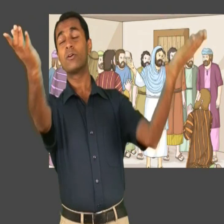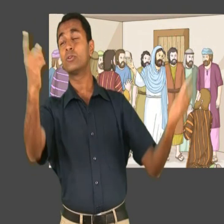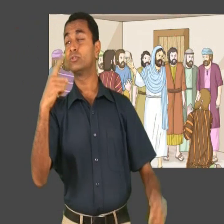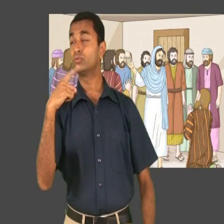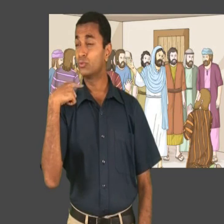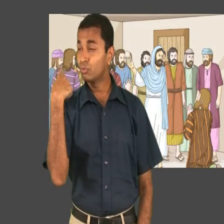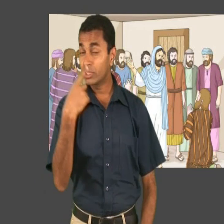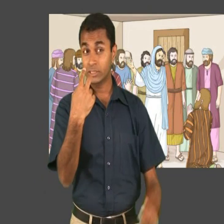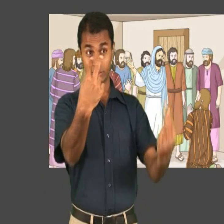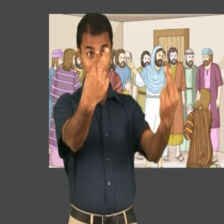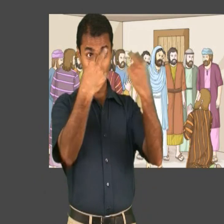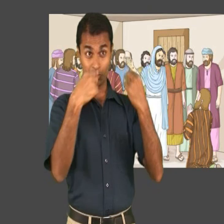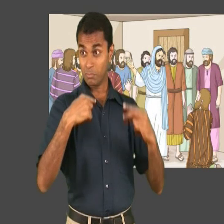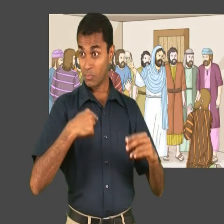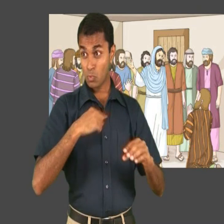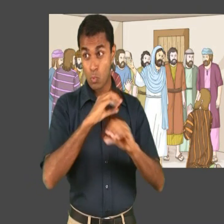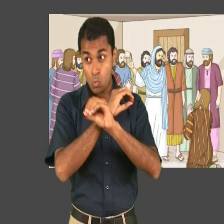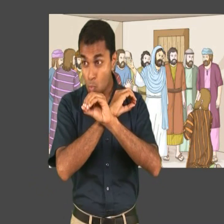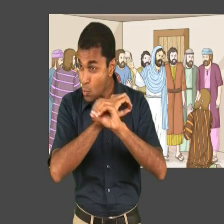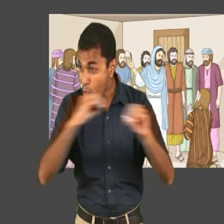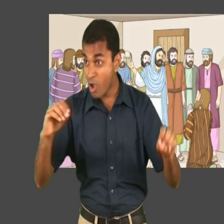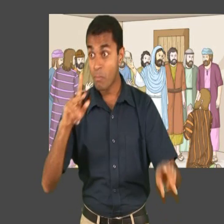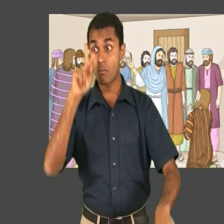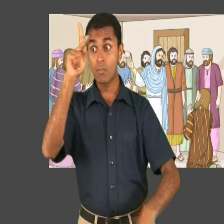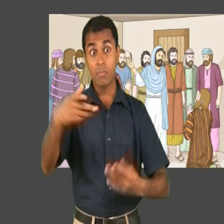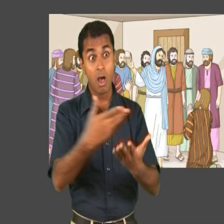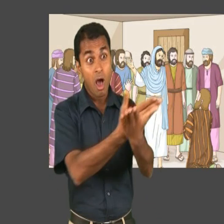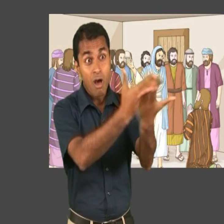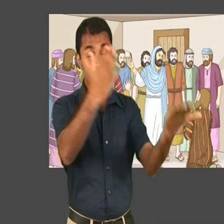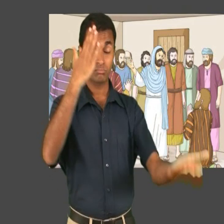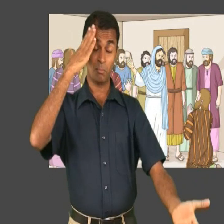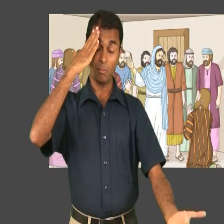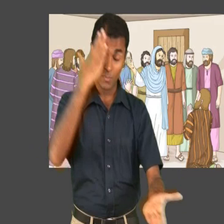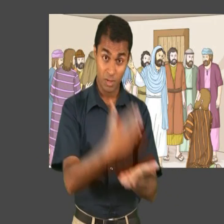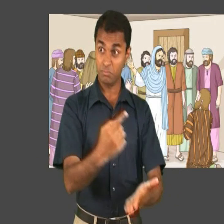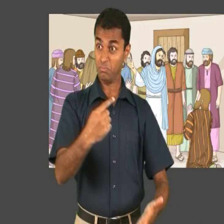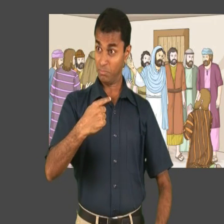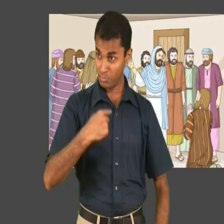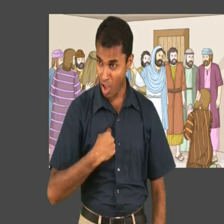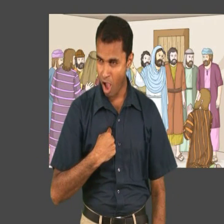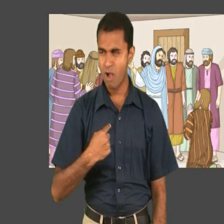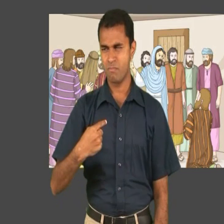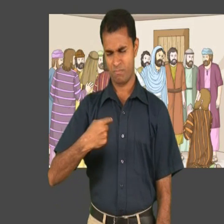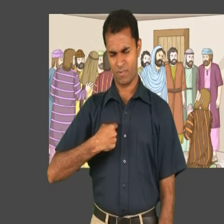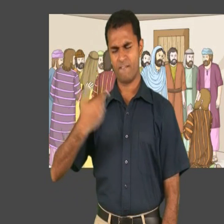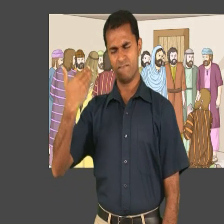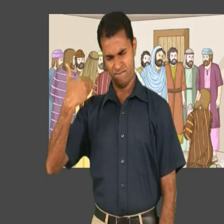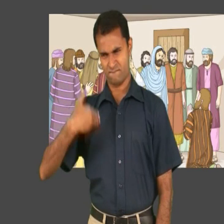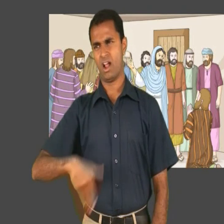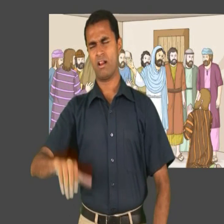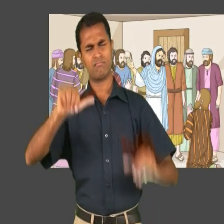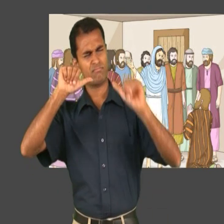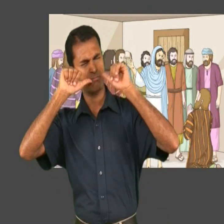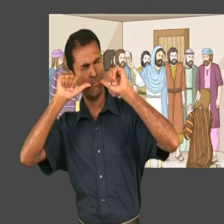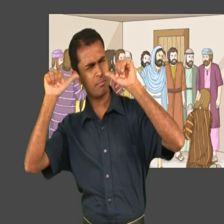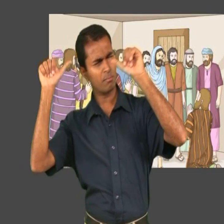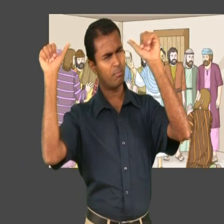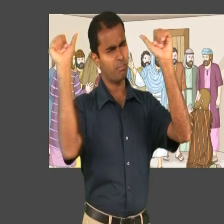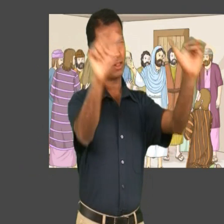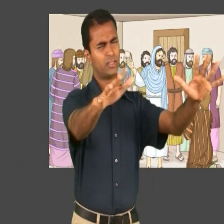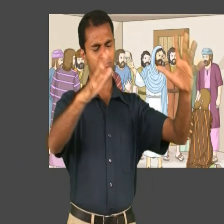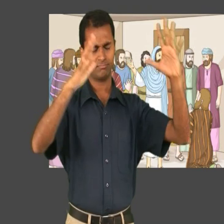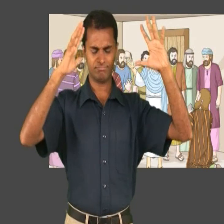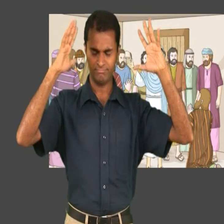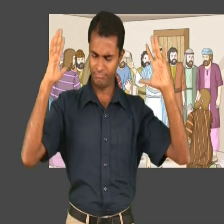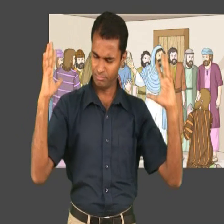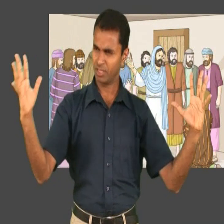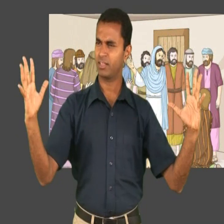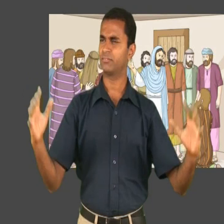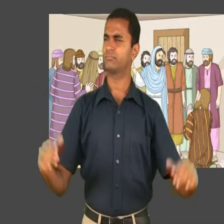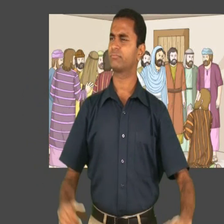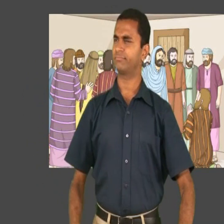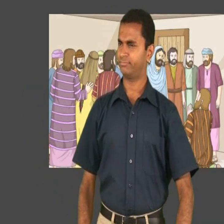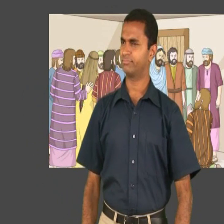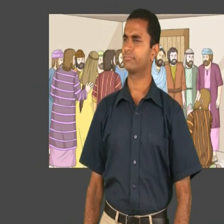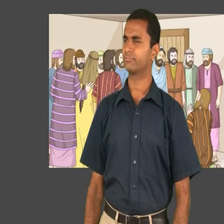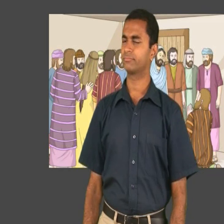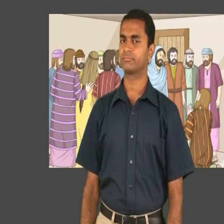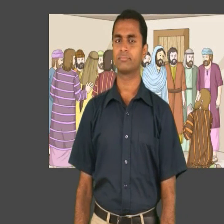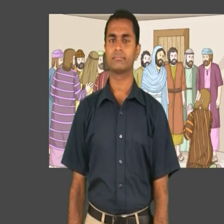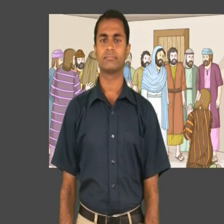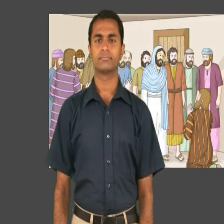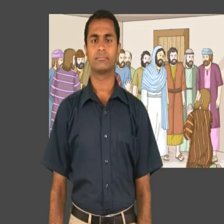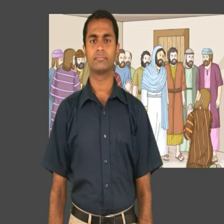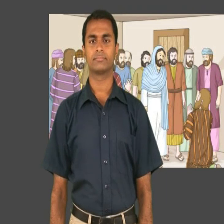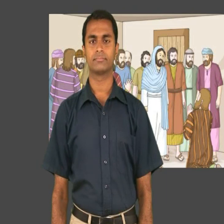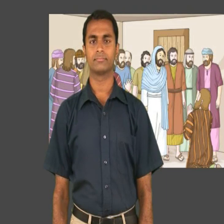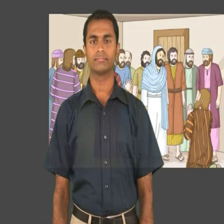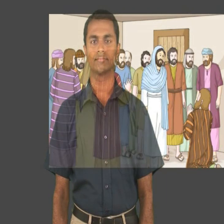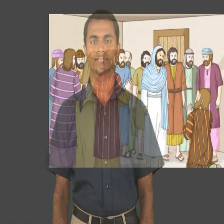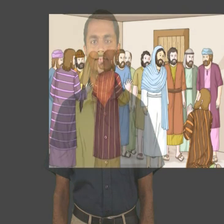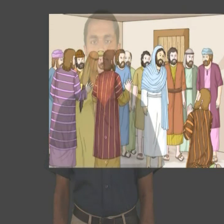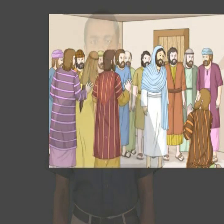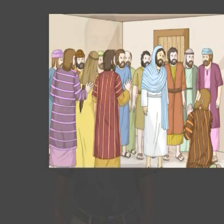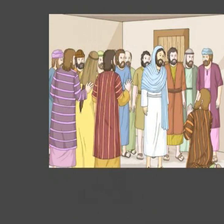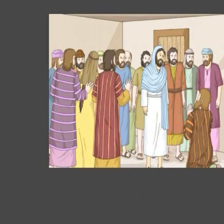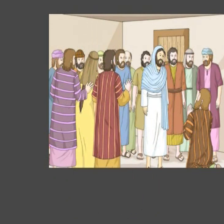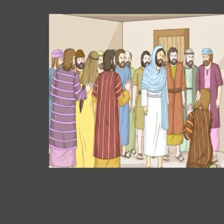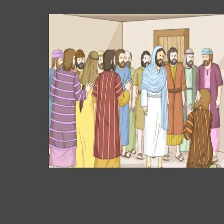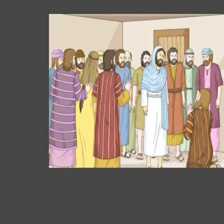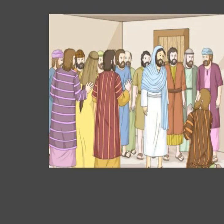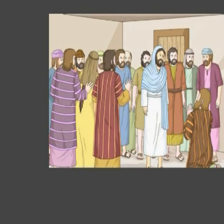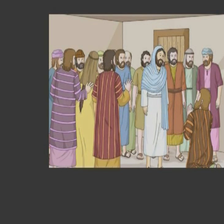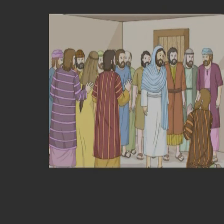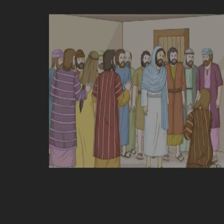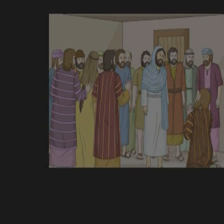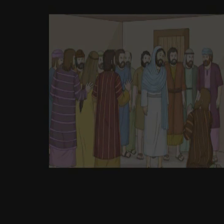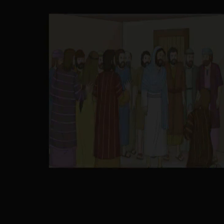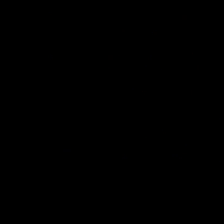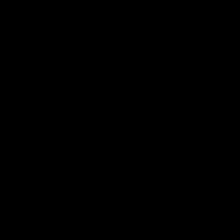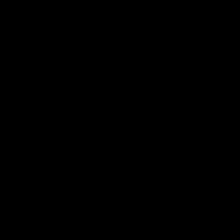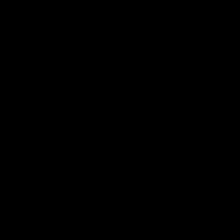blessed are those who have not seen and yet have believed.”